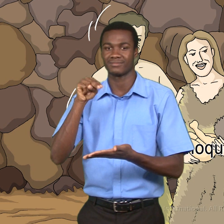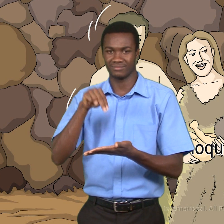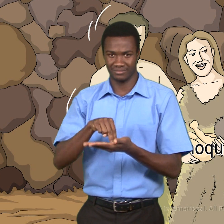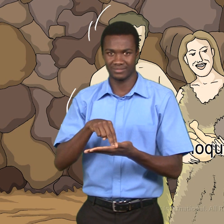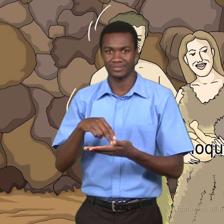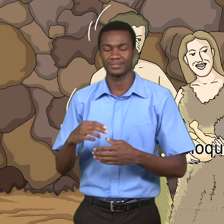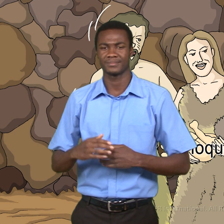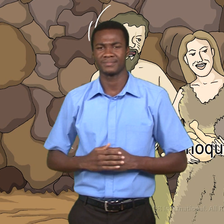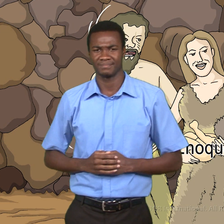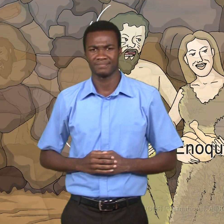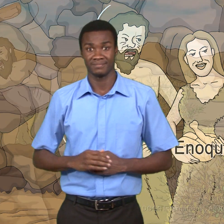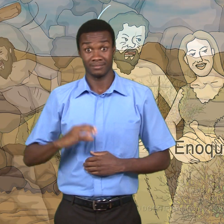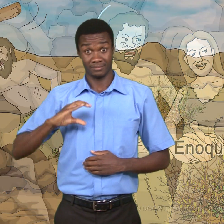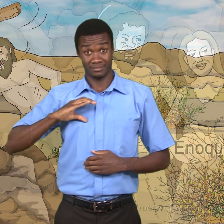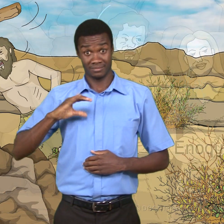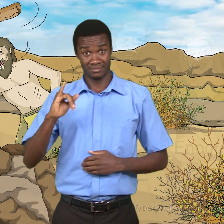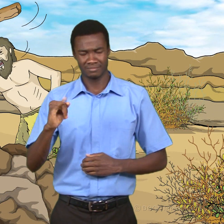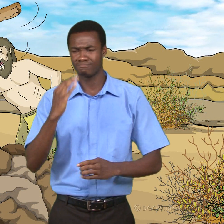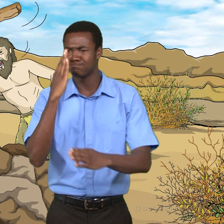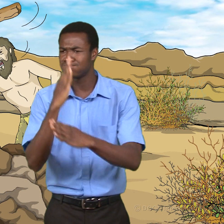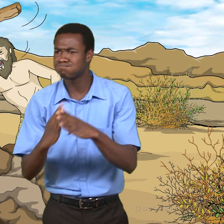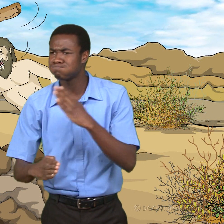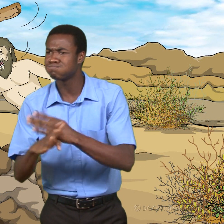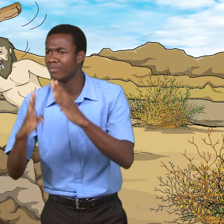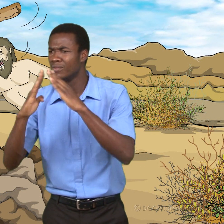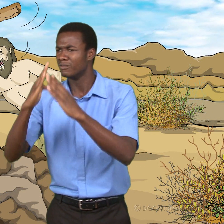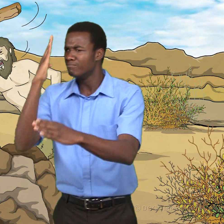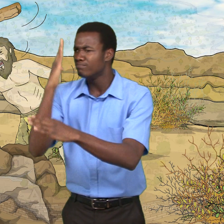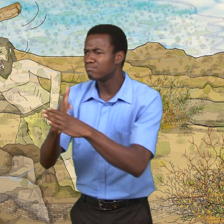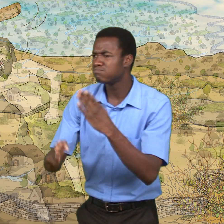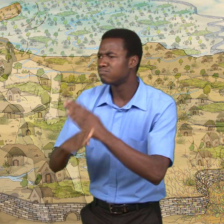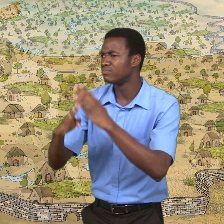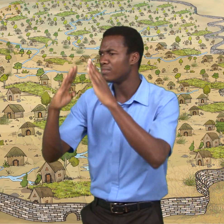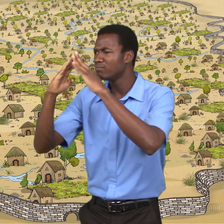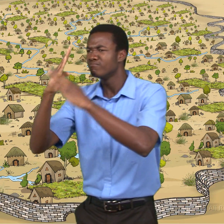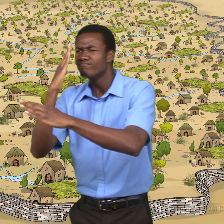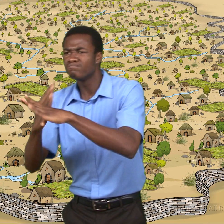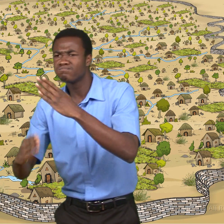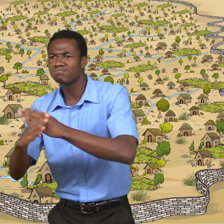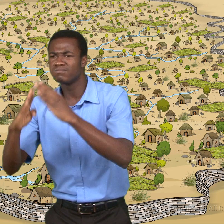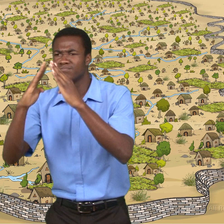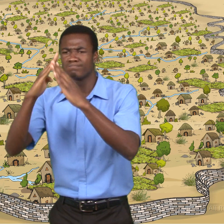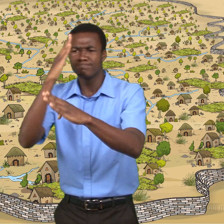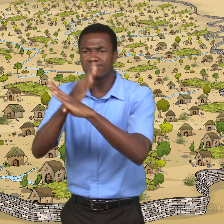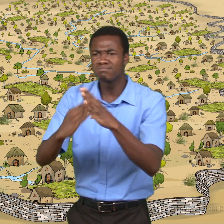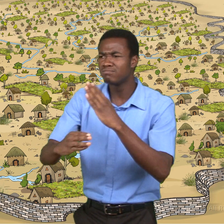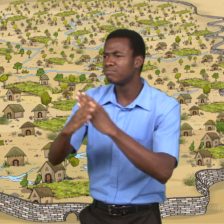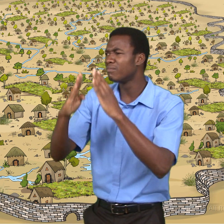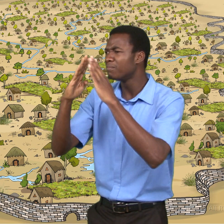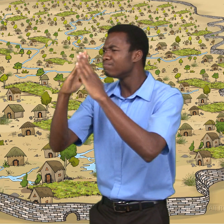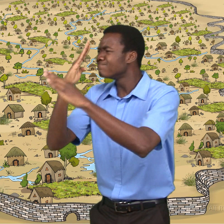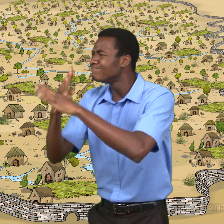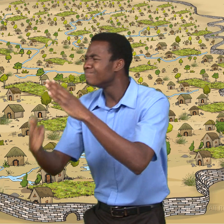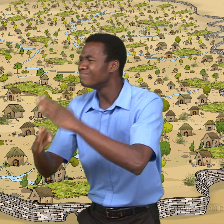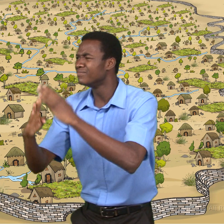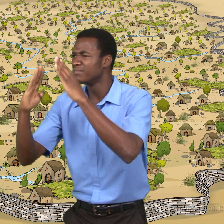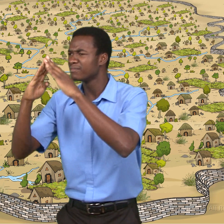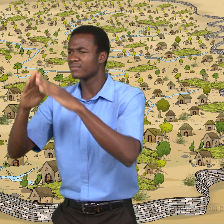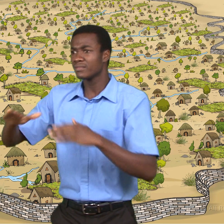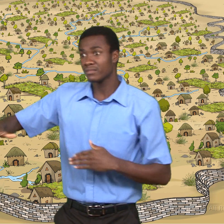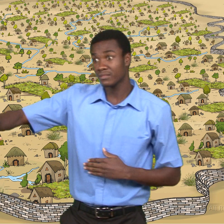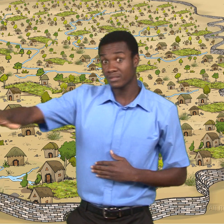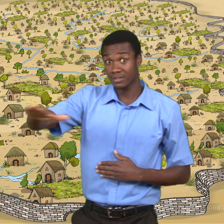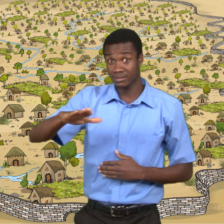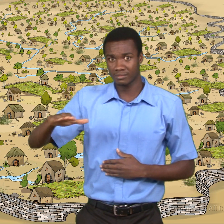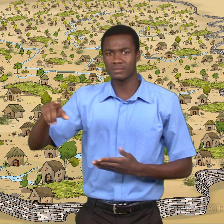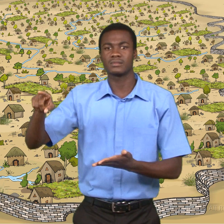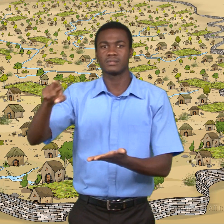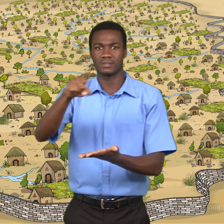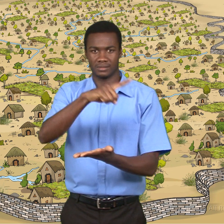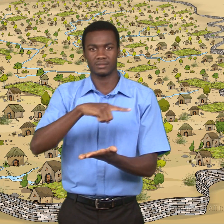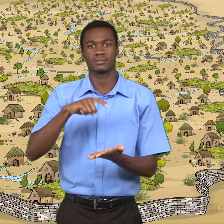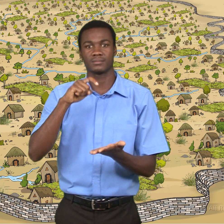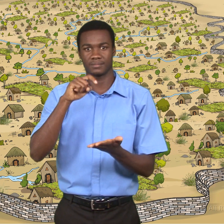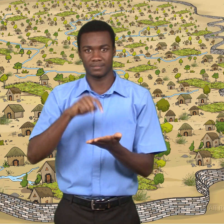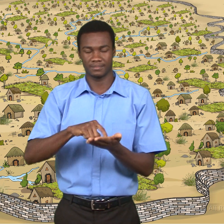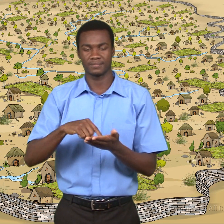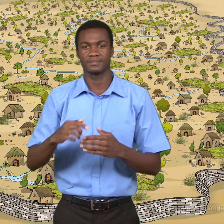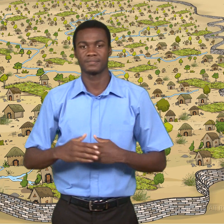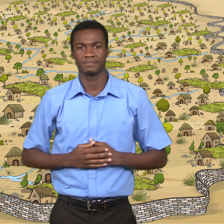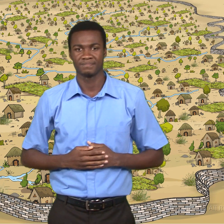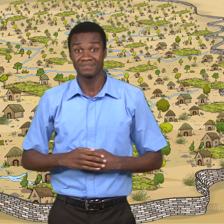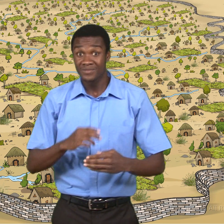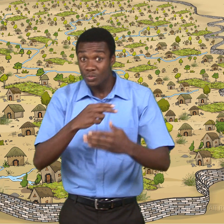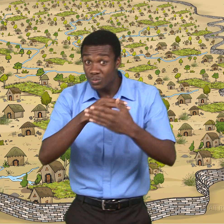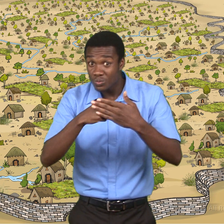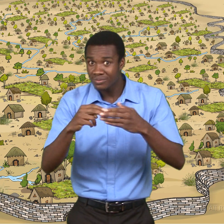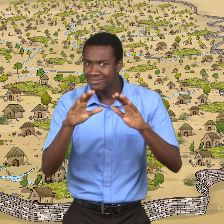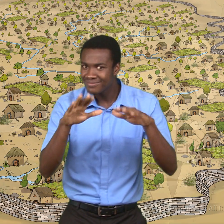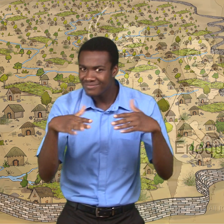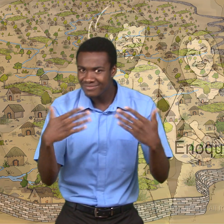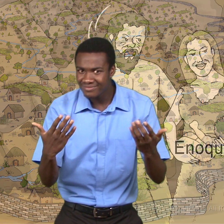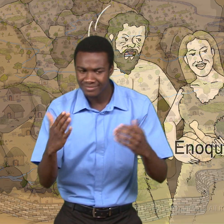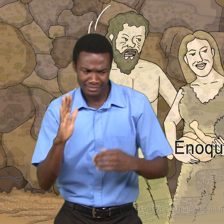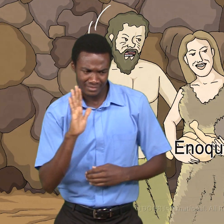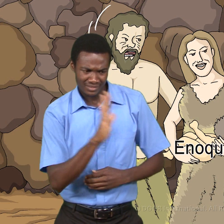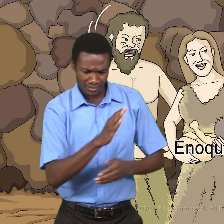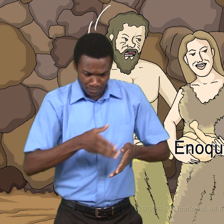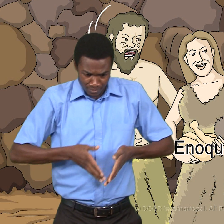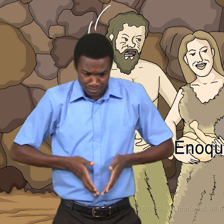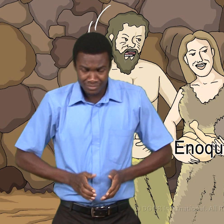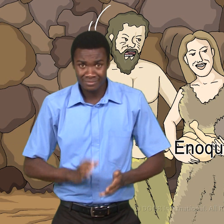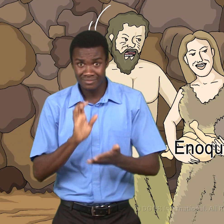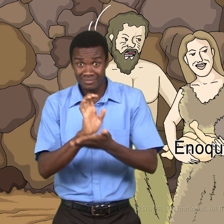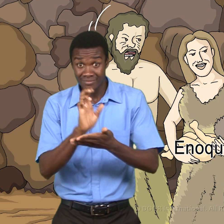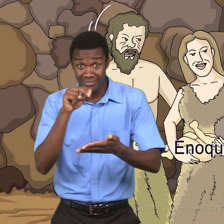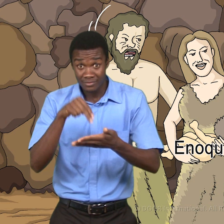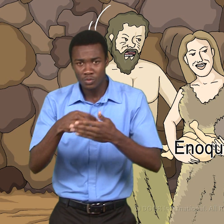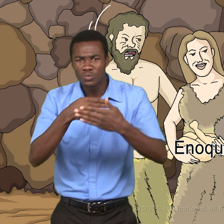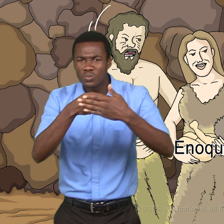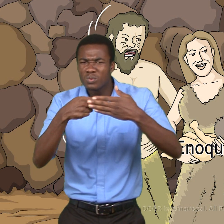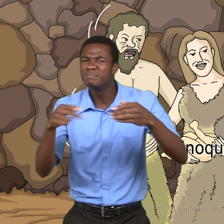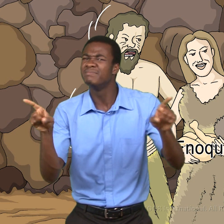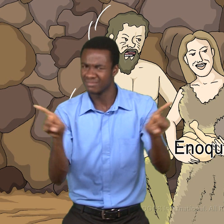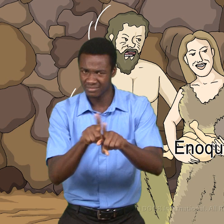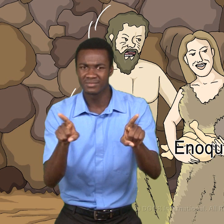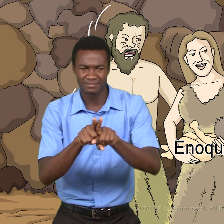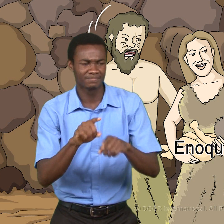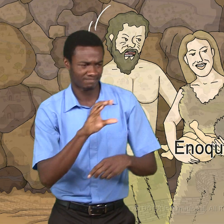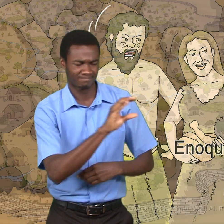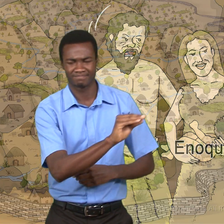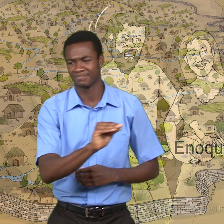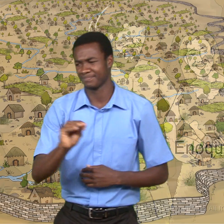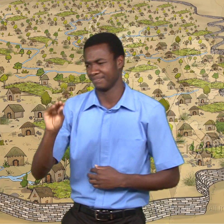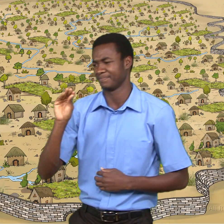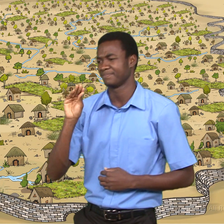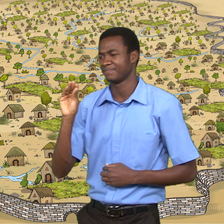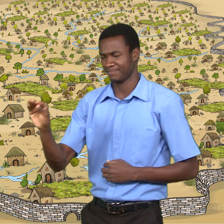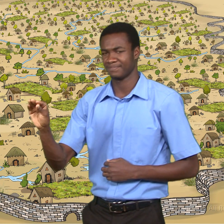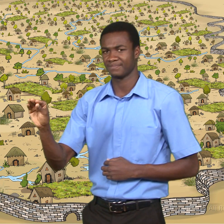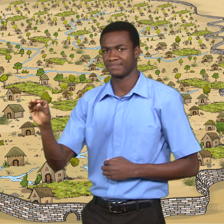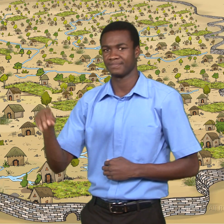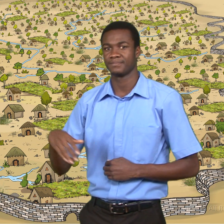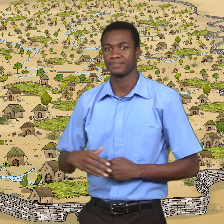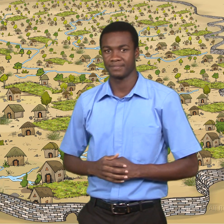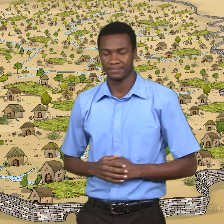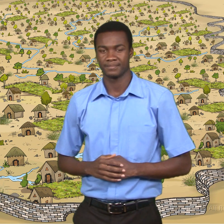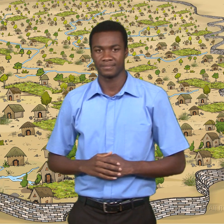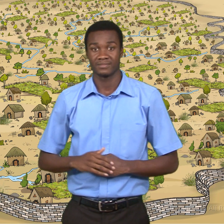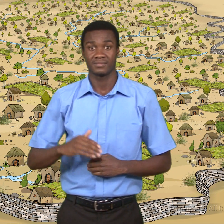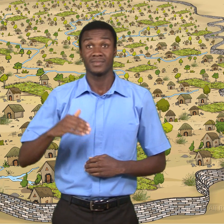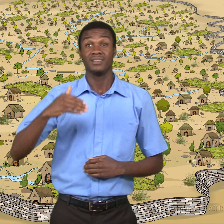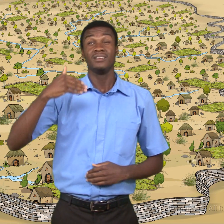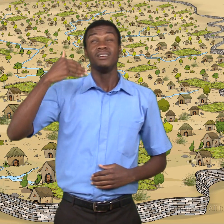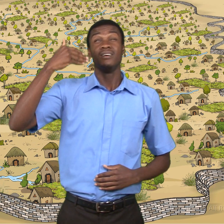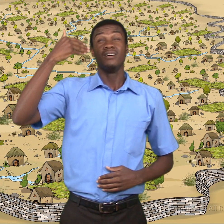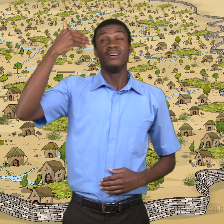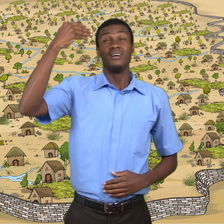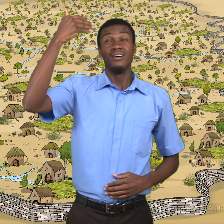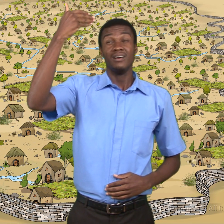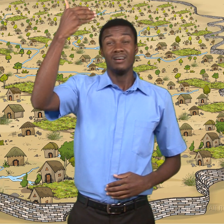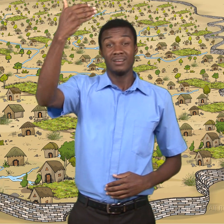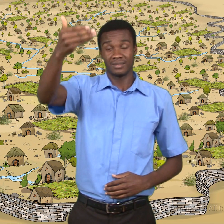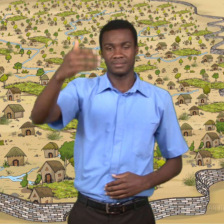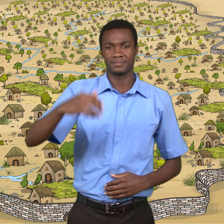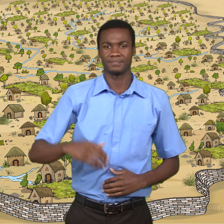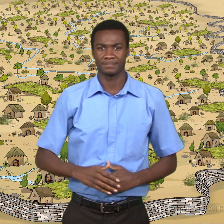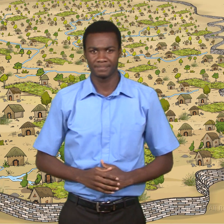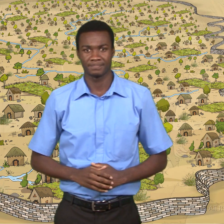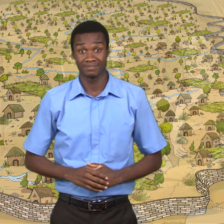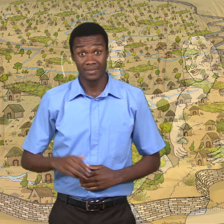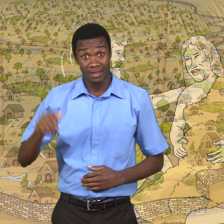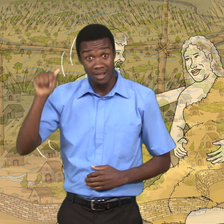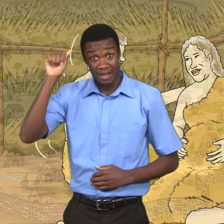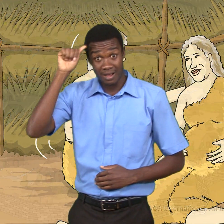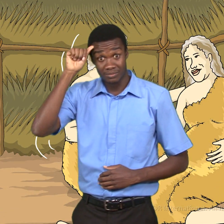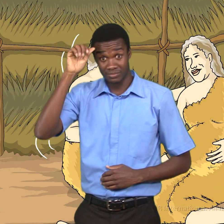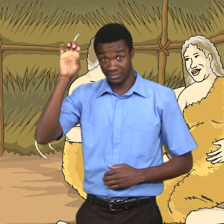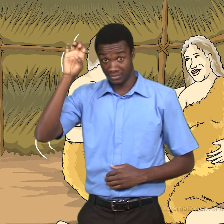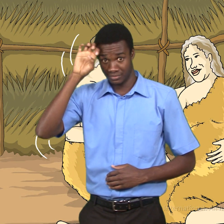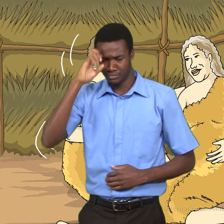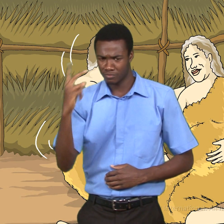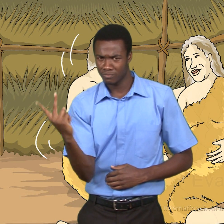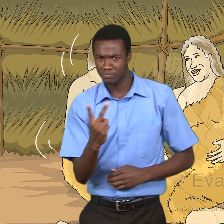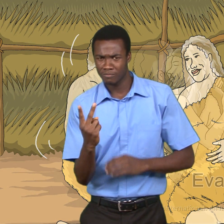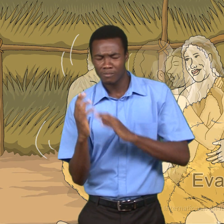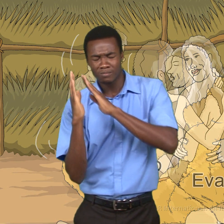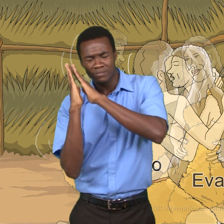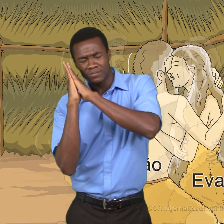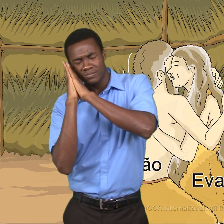Then Cain built a city and named it after his son Enoch. Now to Enoch was born Irad, and Irad was the father of Mehujael, and Mehujael was the father of Methusael, and Methusael was the father of Lamech. And Lamech married two women, one named Adah and the other Zillah. Adah gave birth to Jabal; he was the father of those who dwell in tents and raise livestock. And his brother’s name was Jubal; he was the father of all who play the harp and flute. And Zillah gave birth to Tubal-cain, a forger of every implement of bronze and iron. And the sister of Tubal-cain was Naamah. Then Lamech said to his wives: “Adah and Zillah, hear my voice; wives of Lamech, listen to my speech. For I have slain a man for wounding me, a young man for striking me. If Cain is avenged sevenfold, then Lamech seventy-sevenfold.”